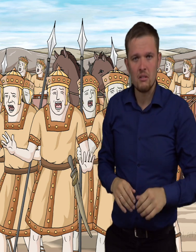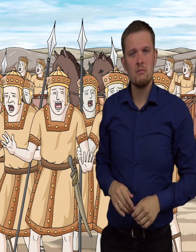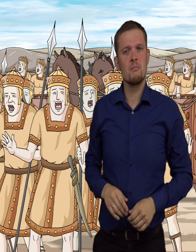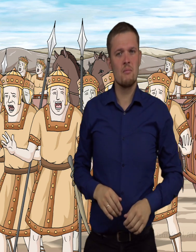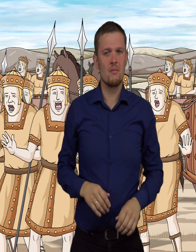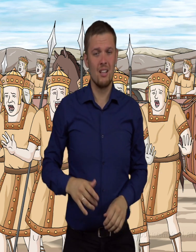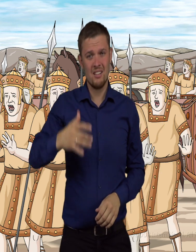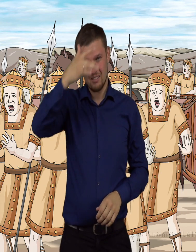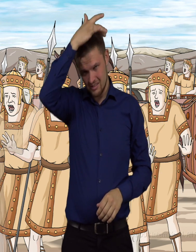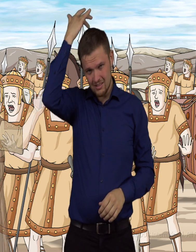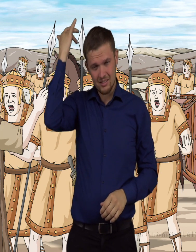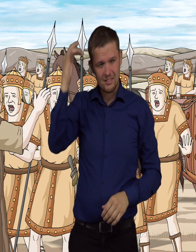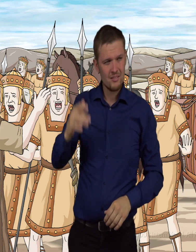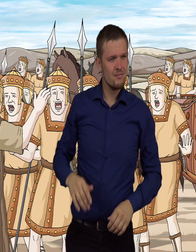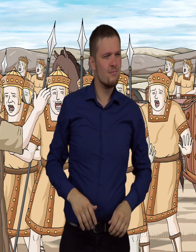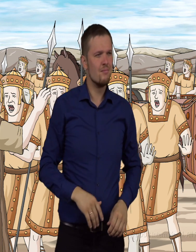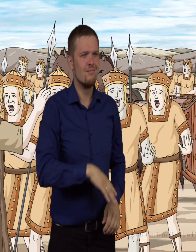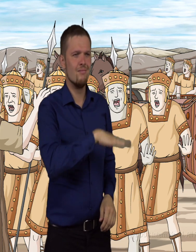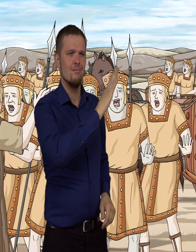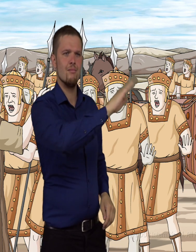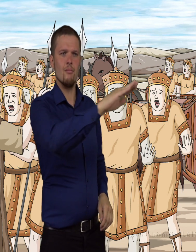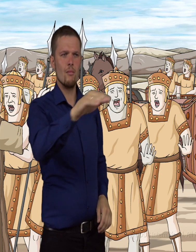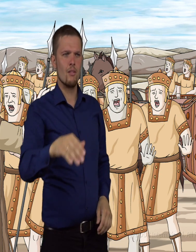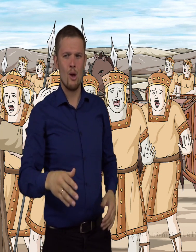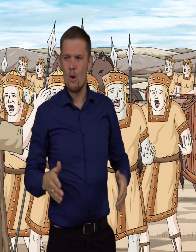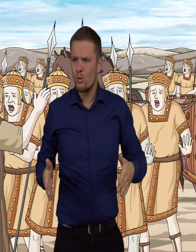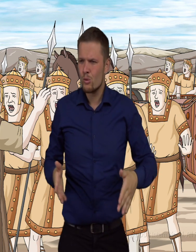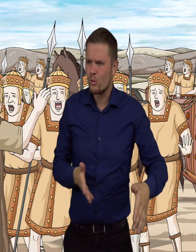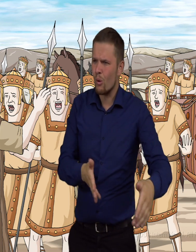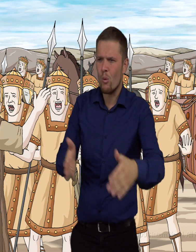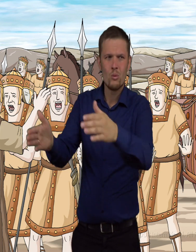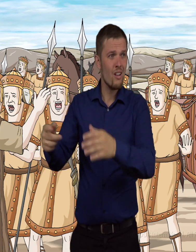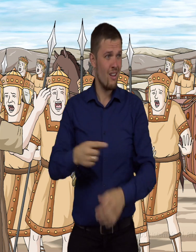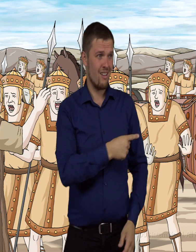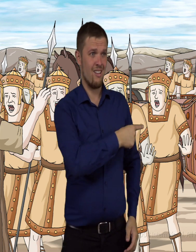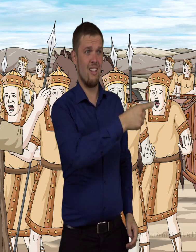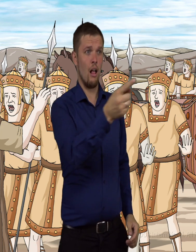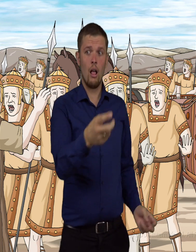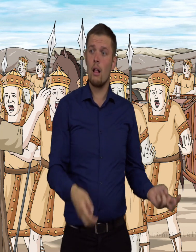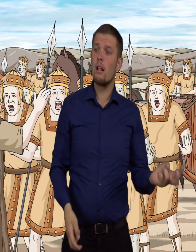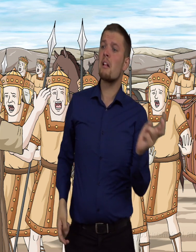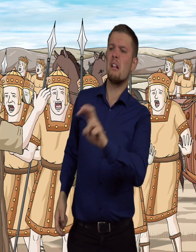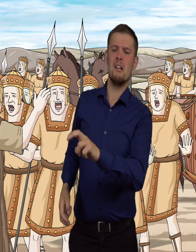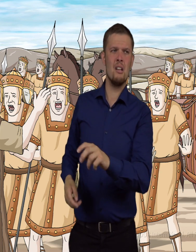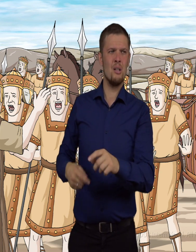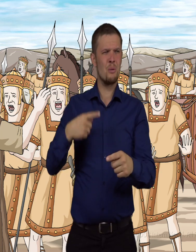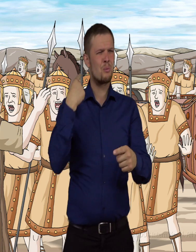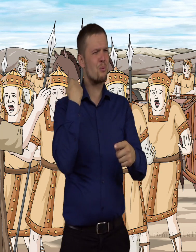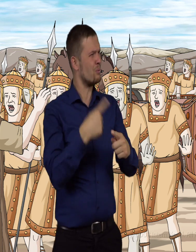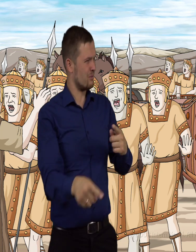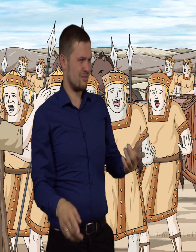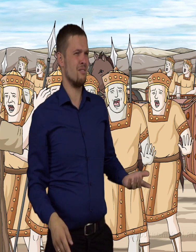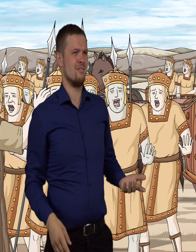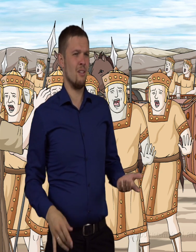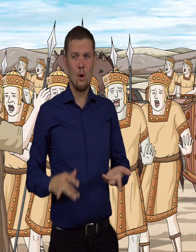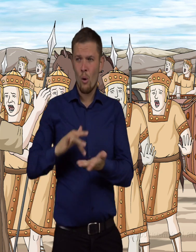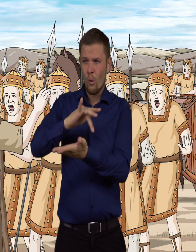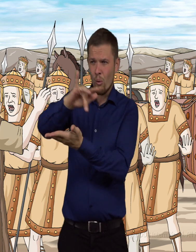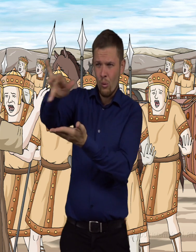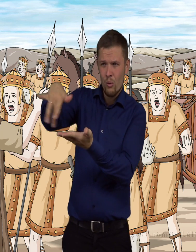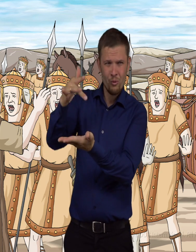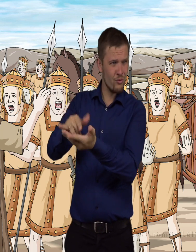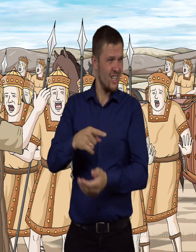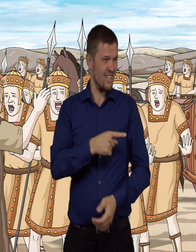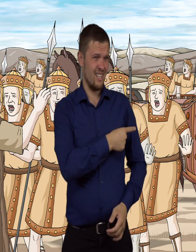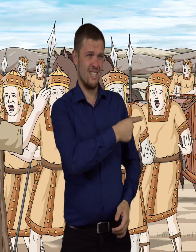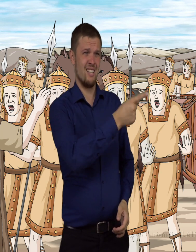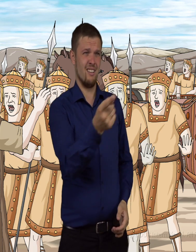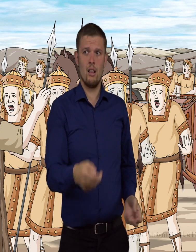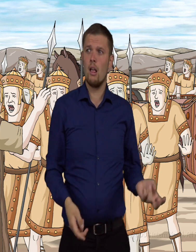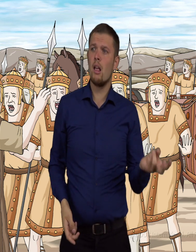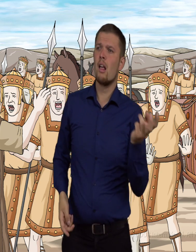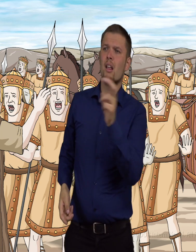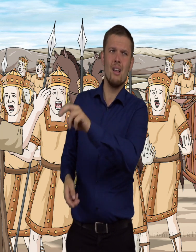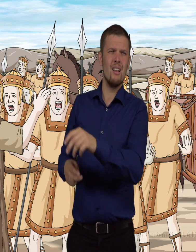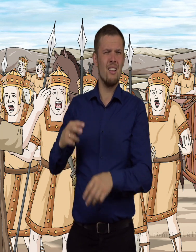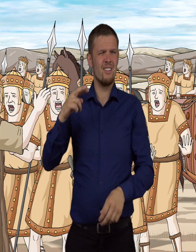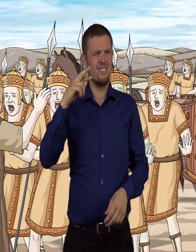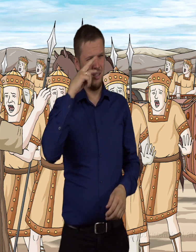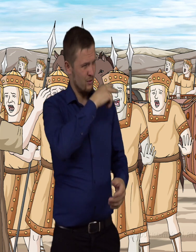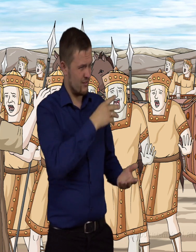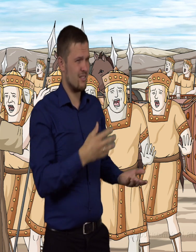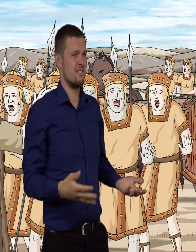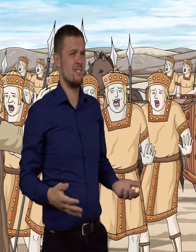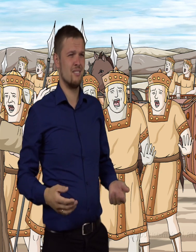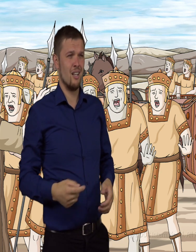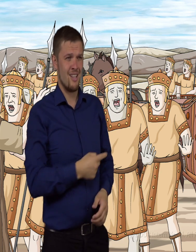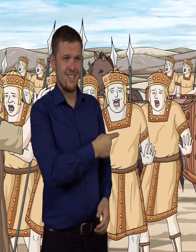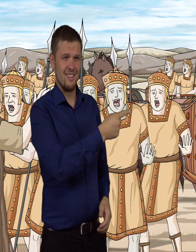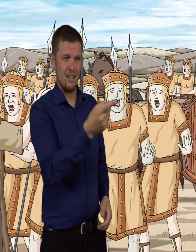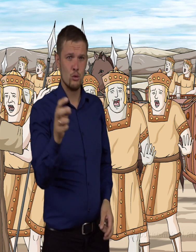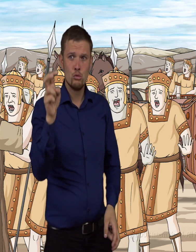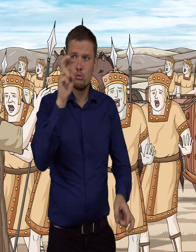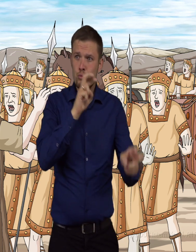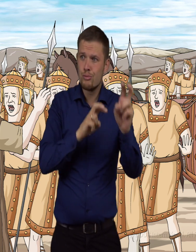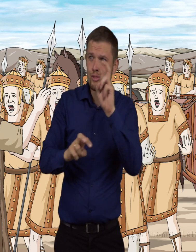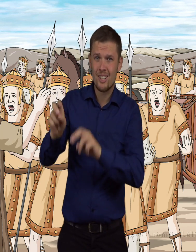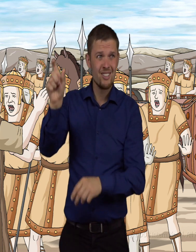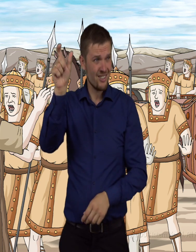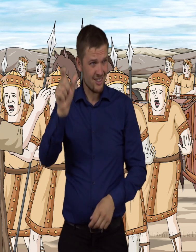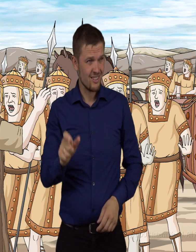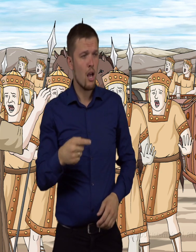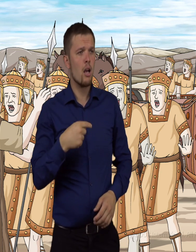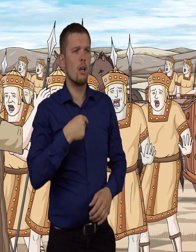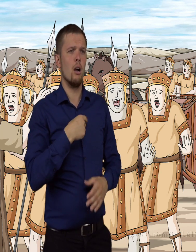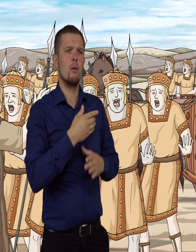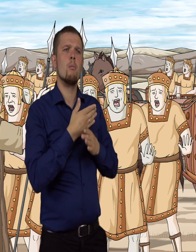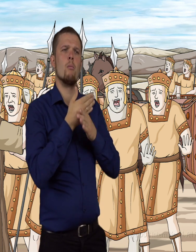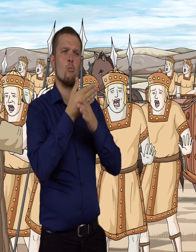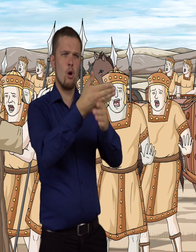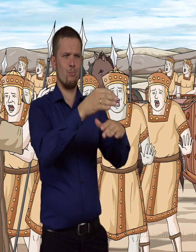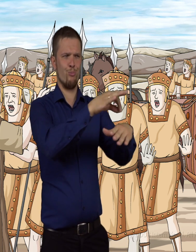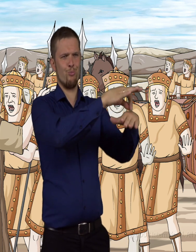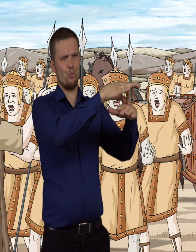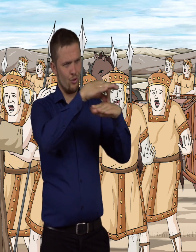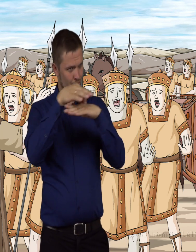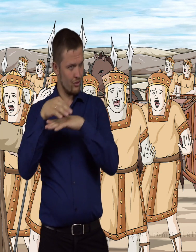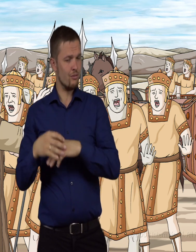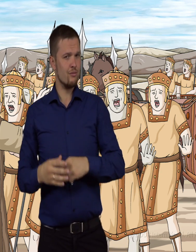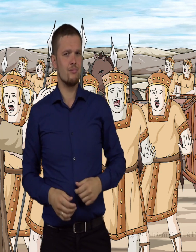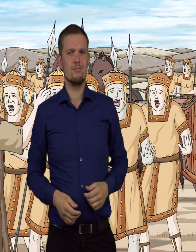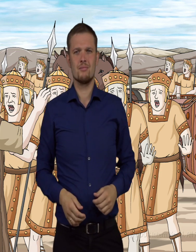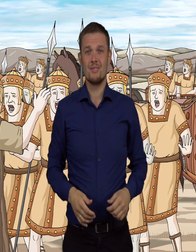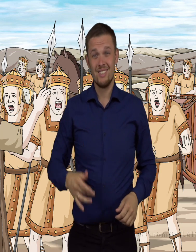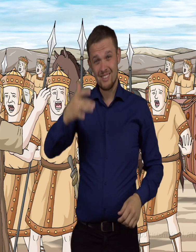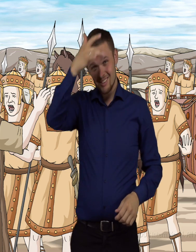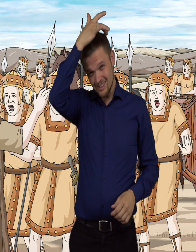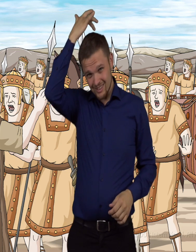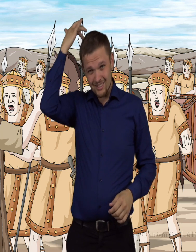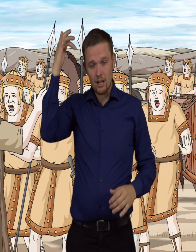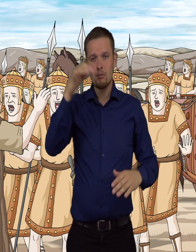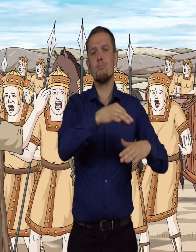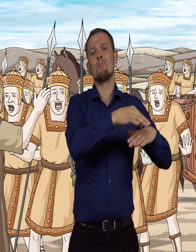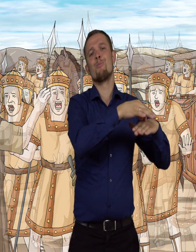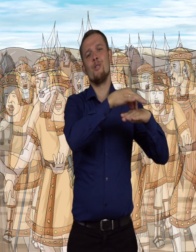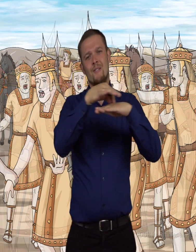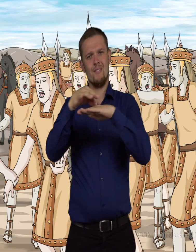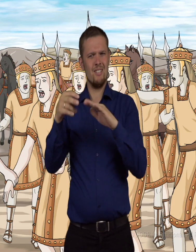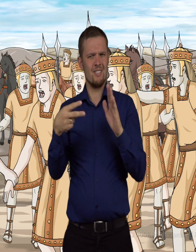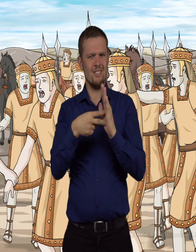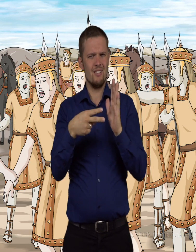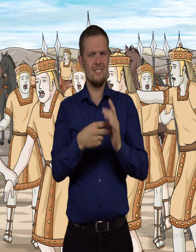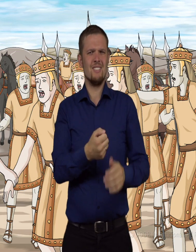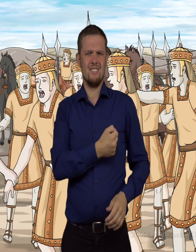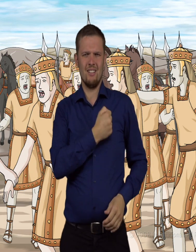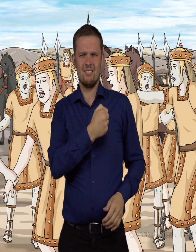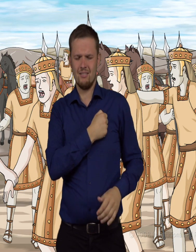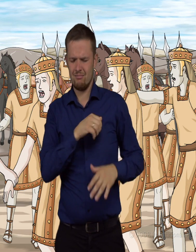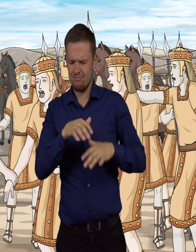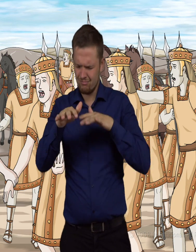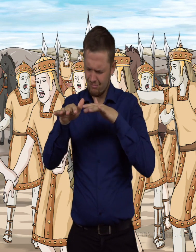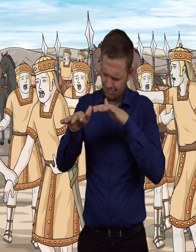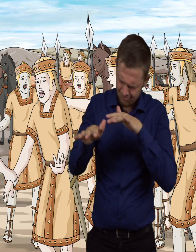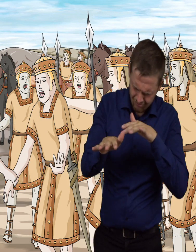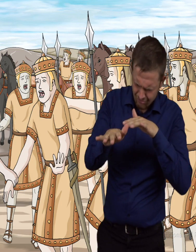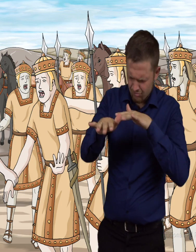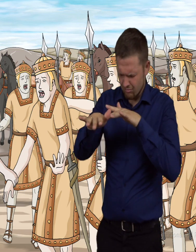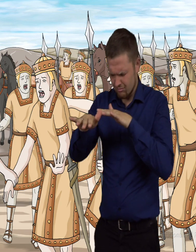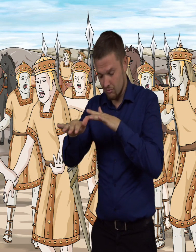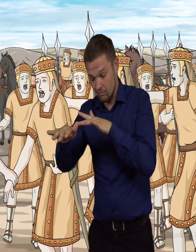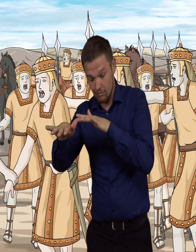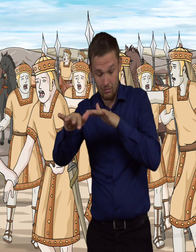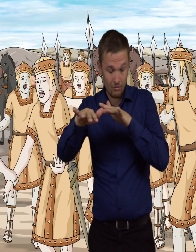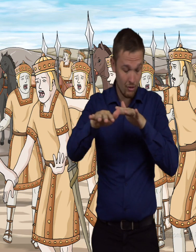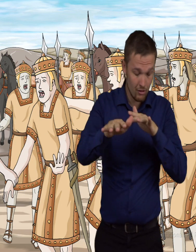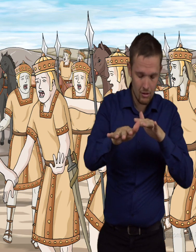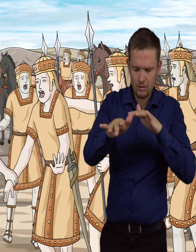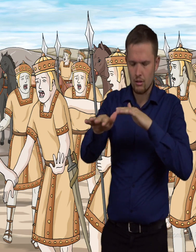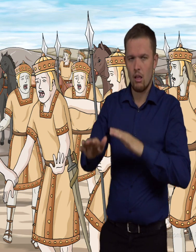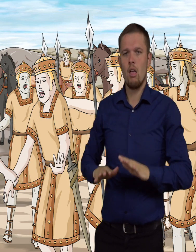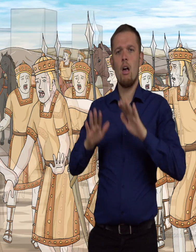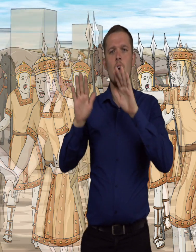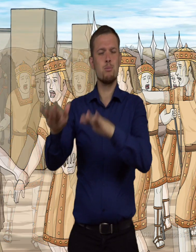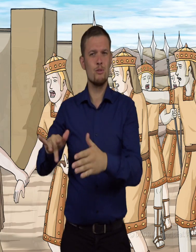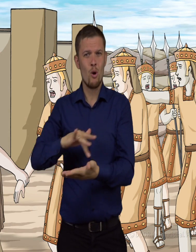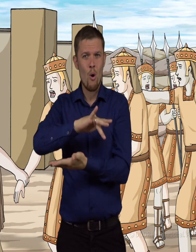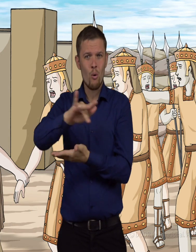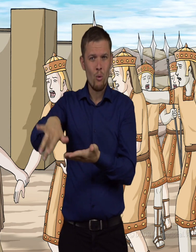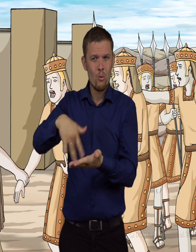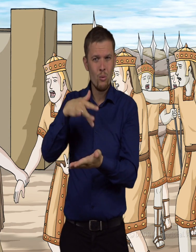And Elisha told them, “This is not the way, and this is not the city. Follow me, and I will take you to the man you are seeking.”